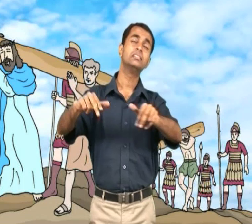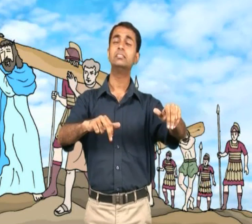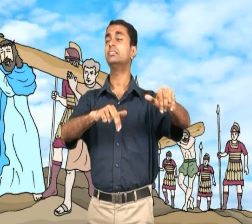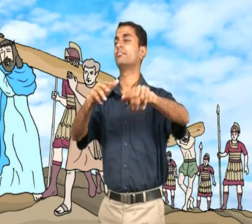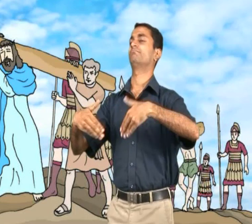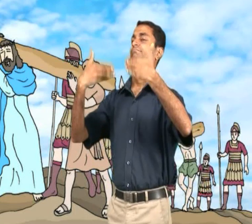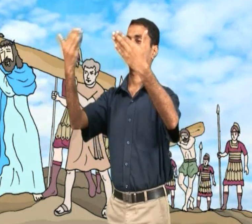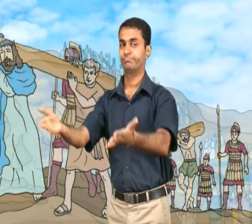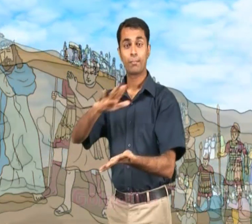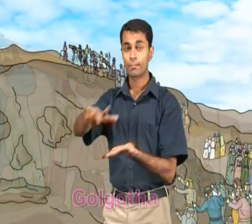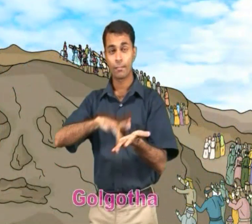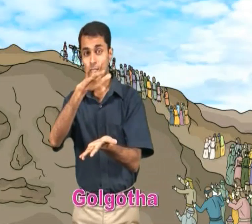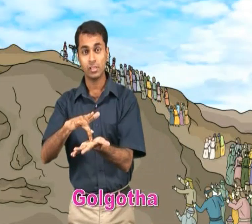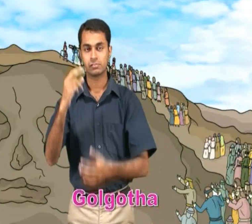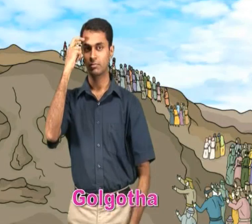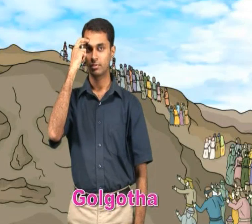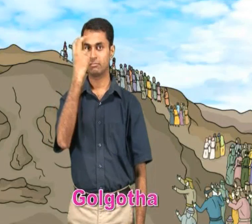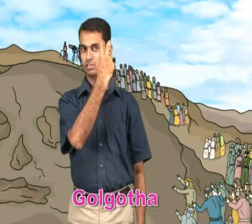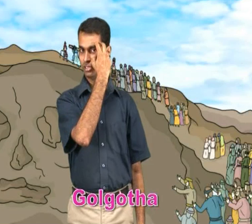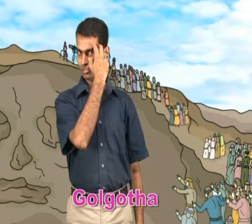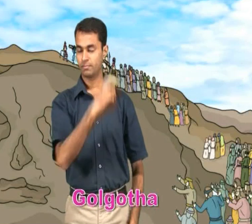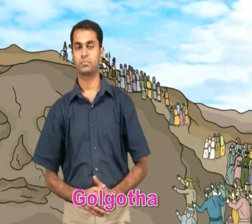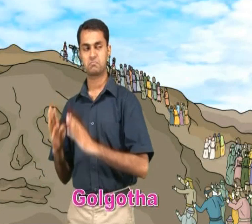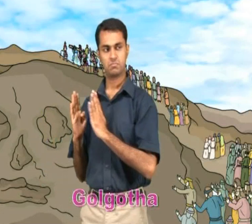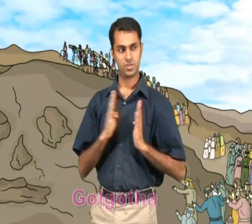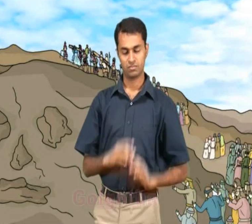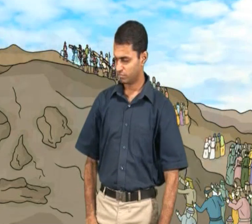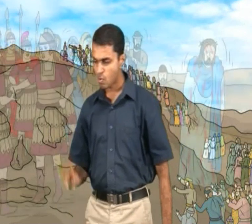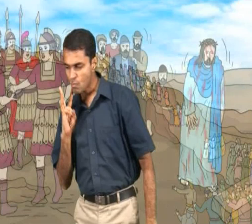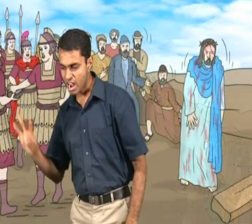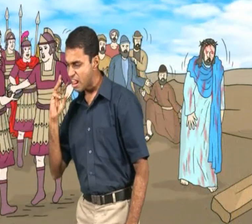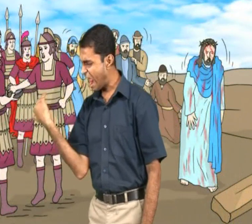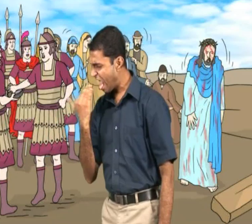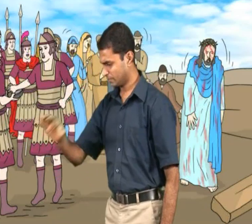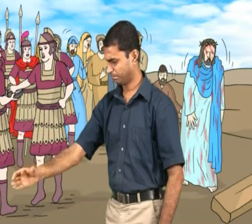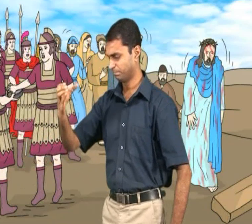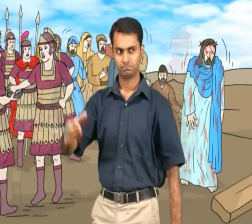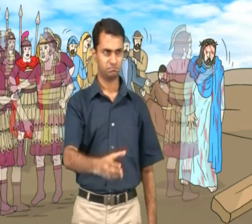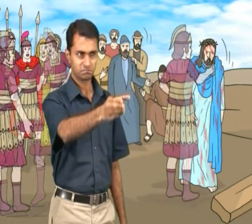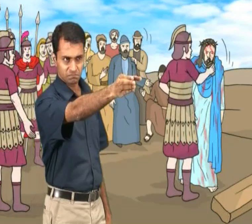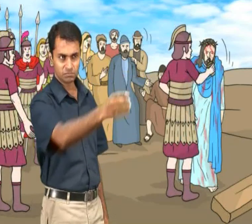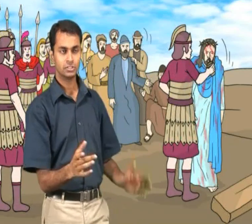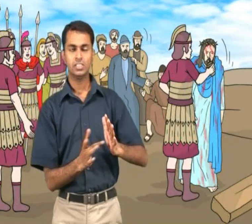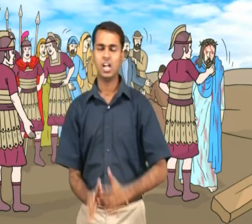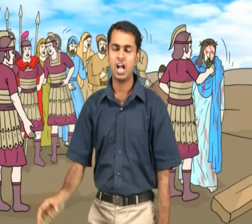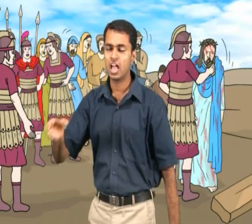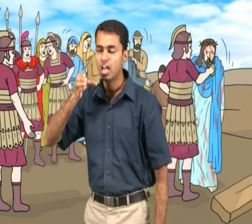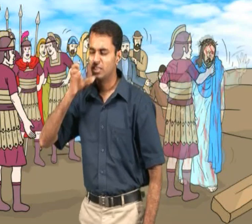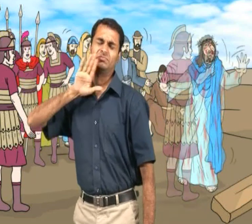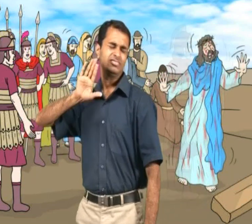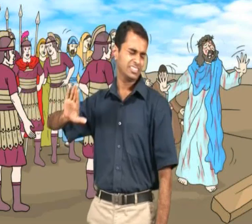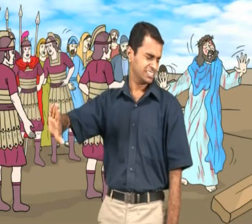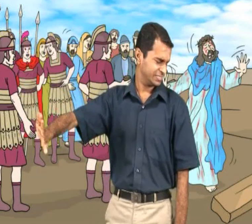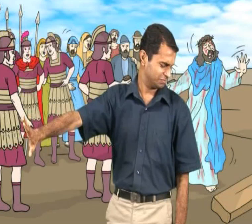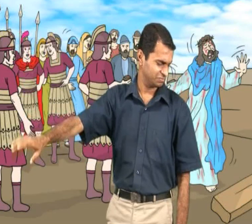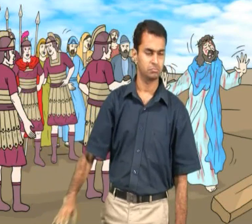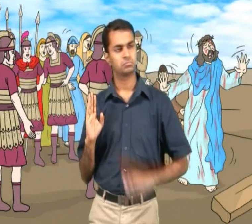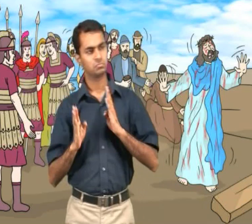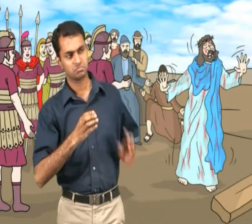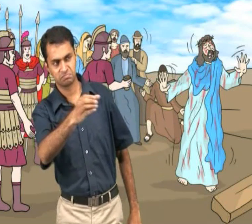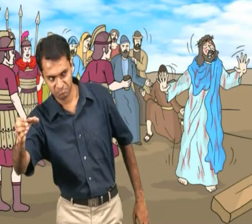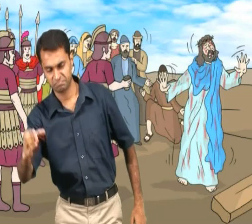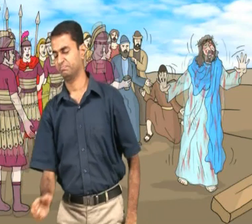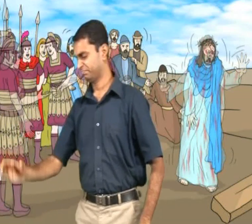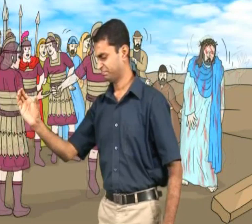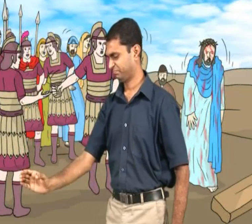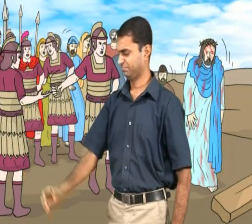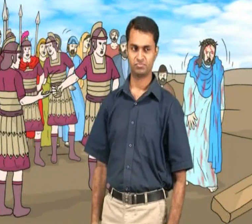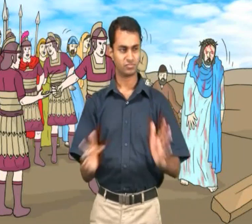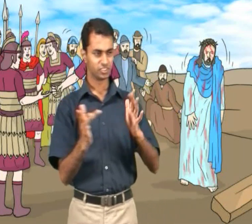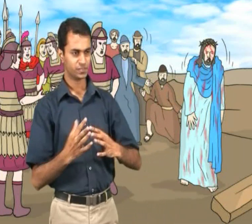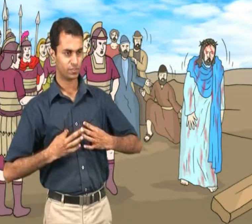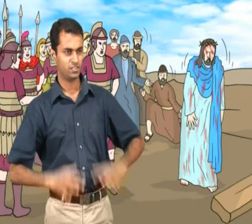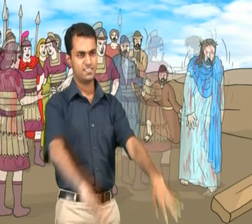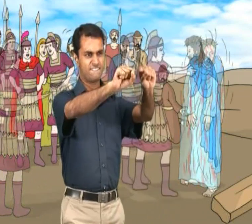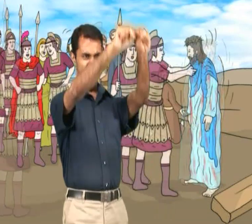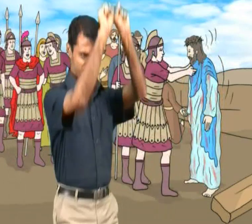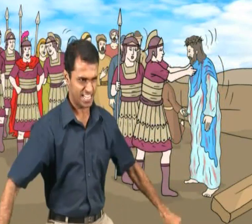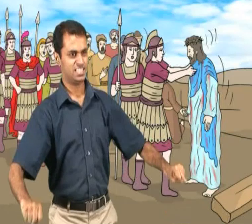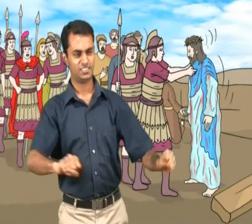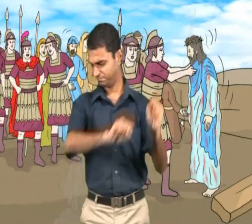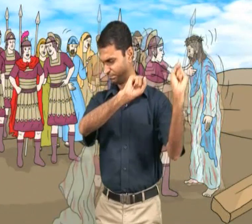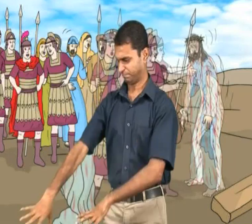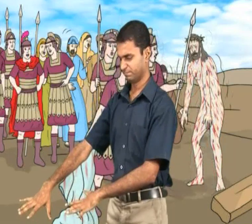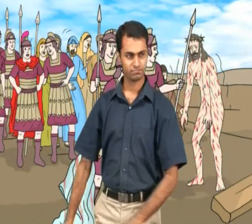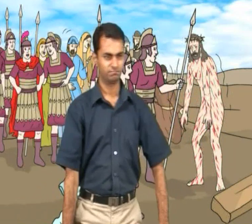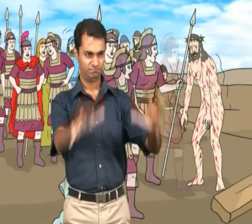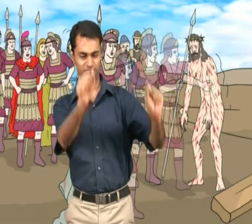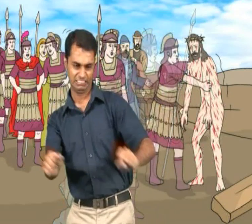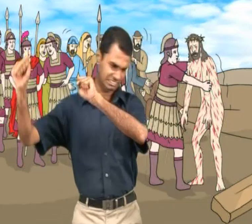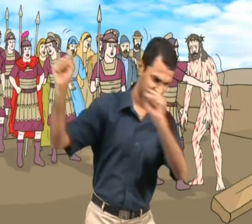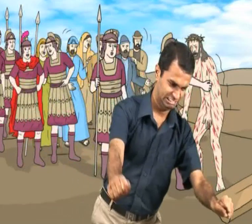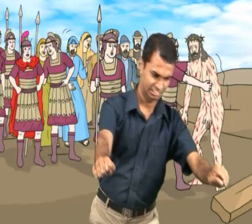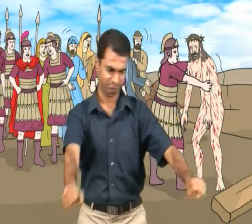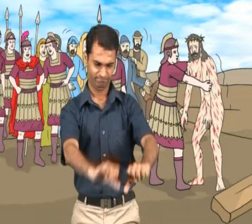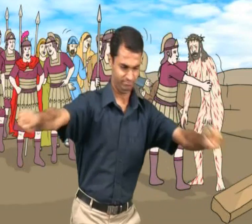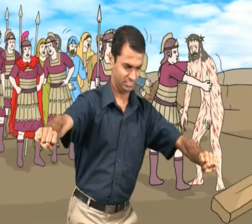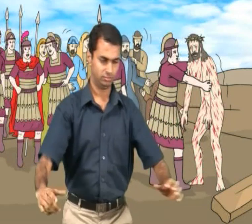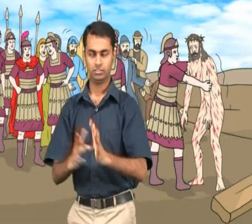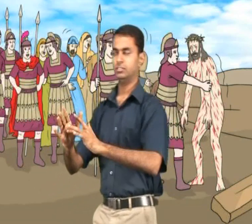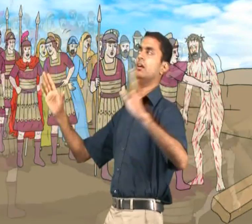And when they came to a place called Golgotha, which means The Place of the Skull, they offered Him wine to drink, mixed with gall;